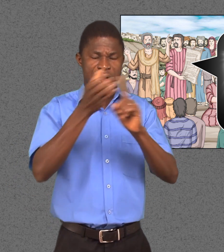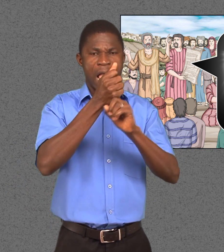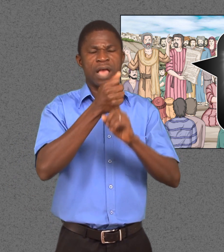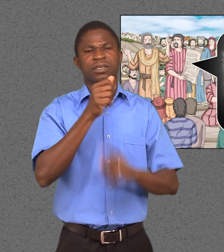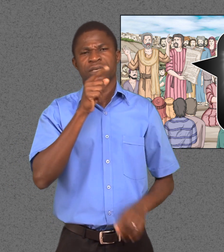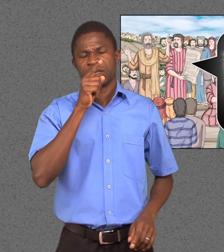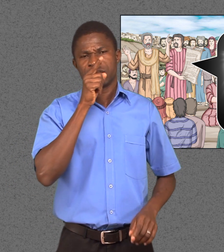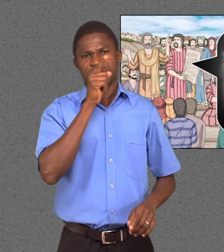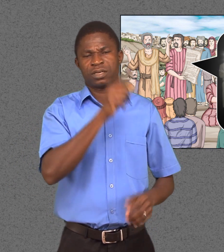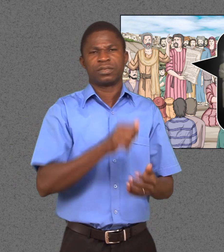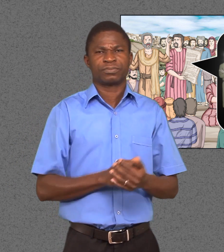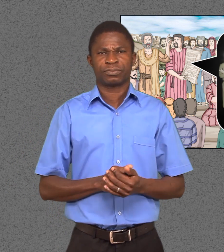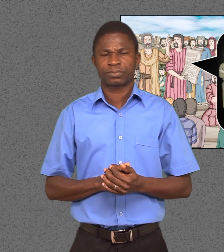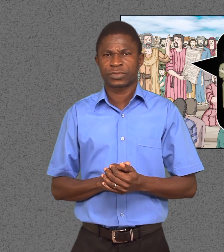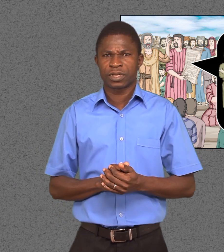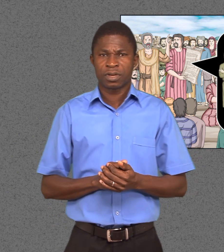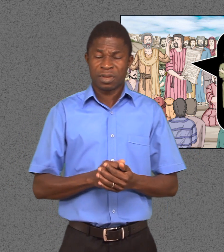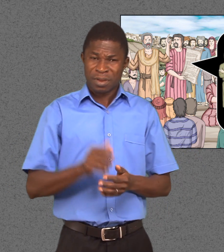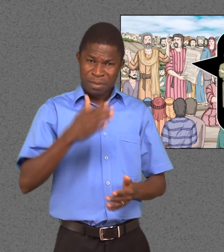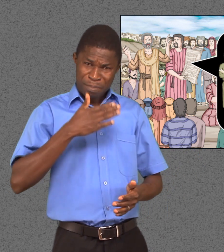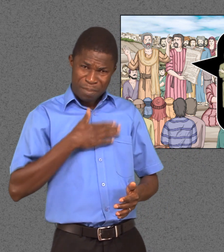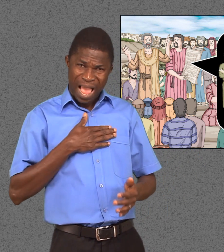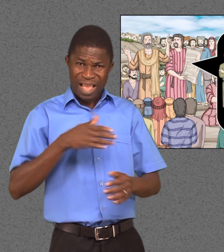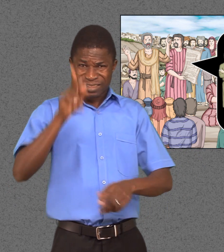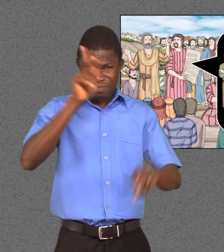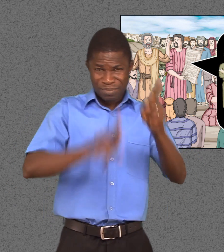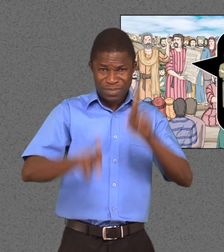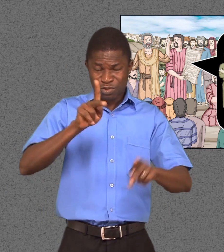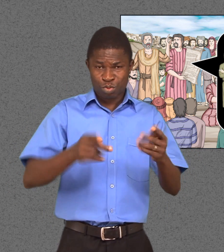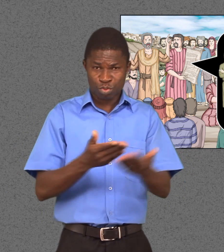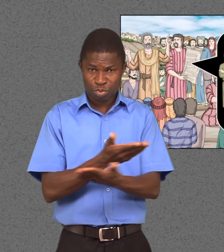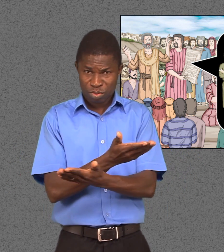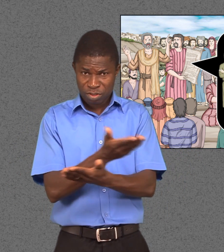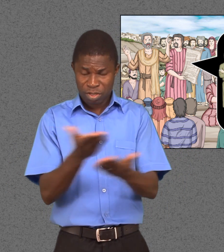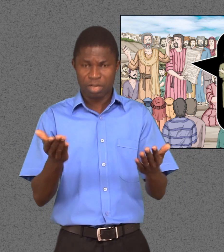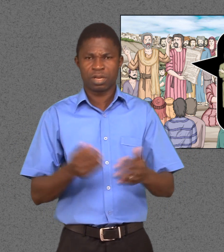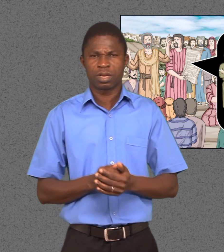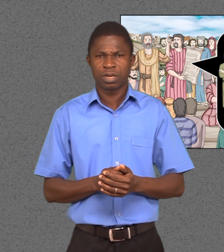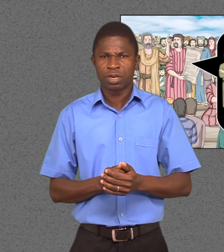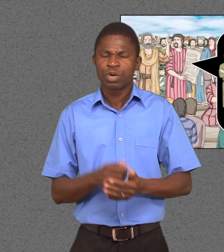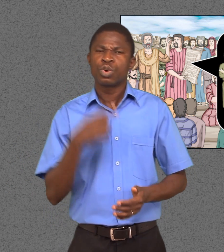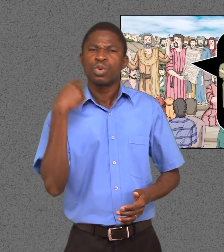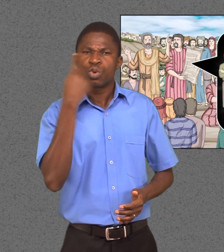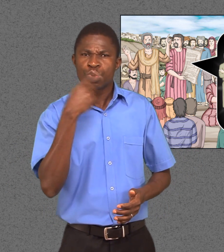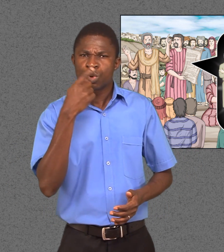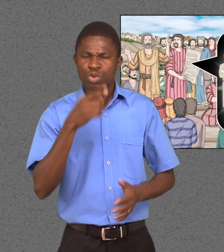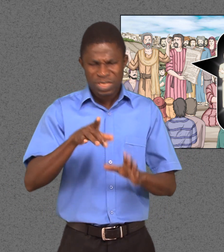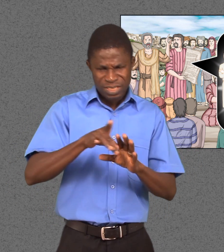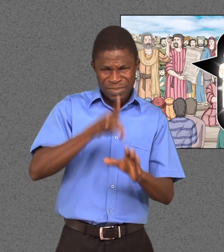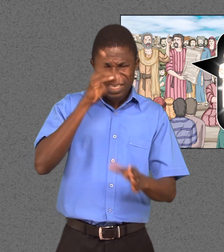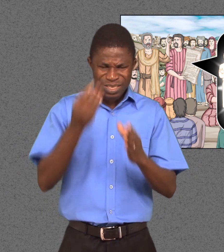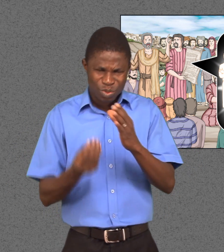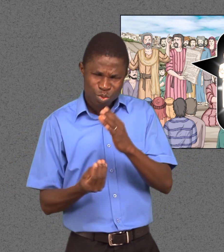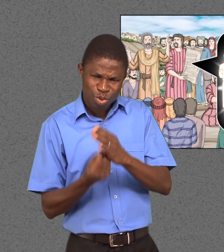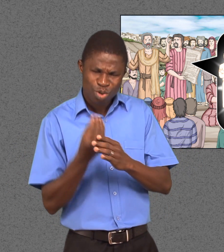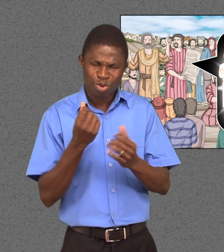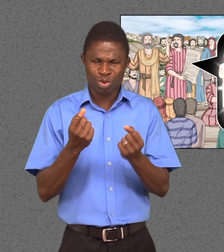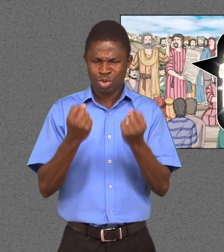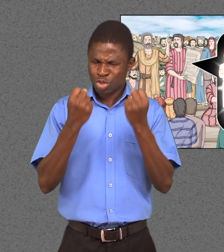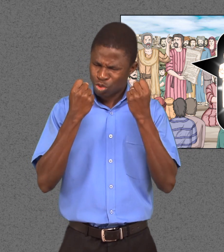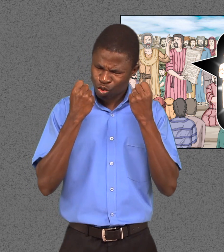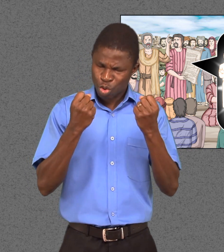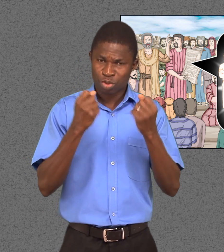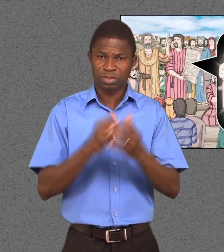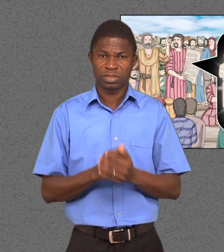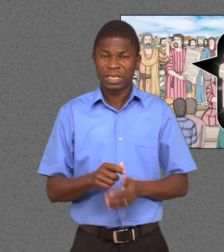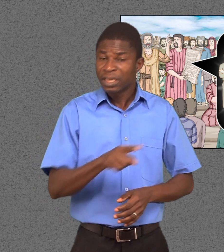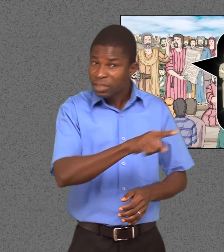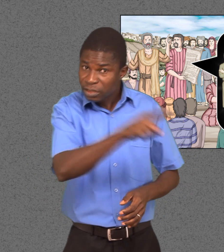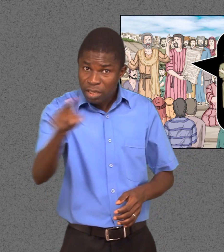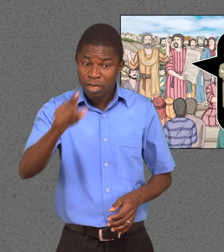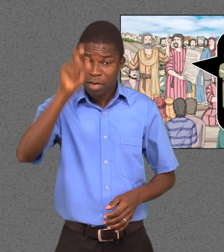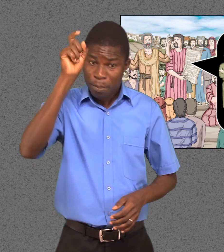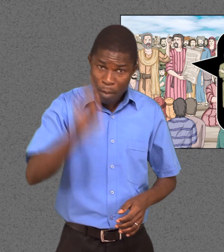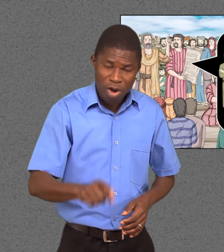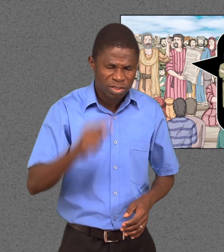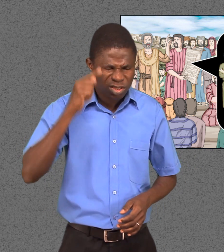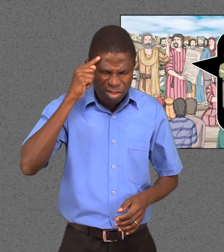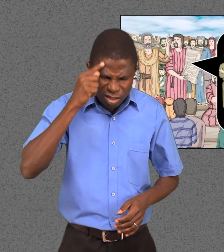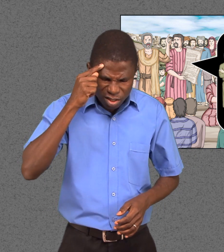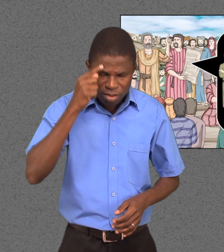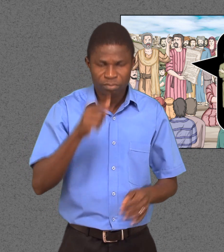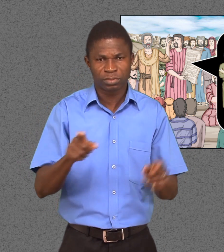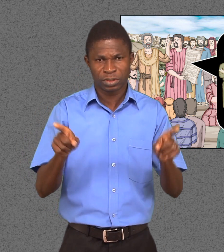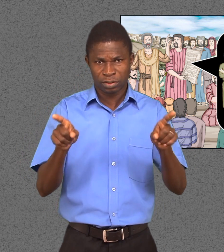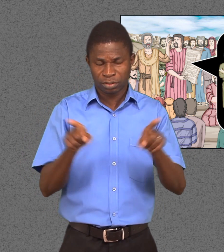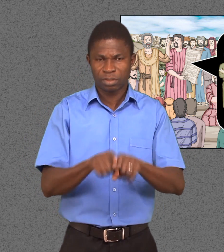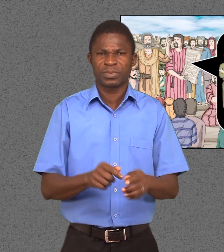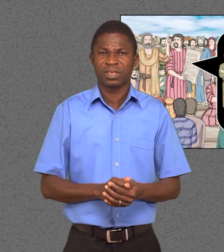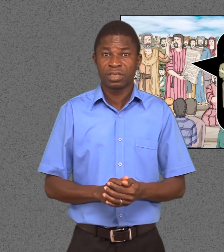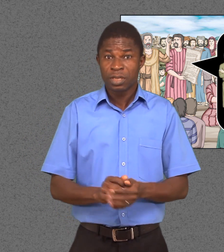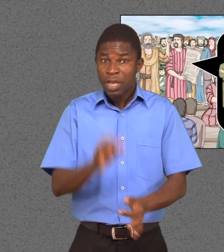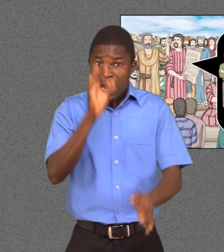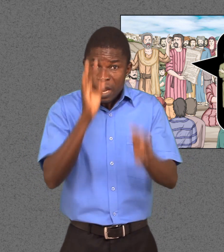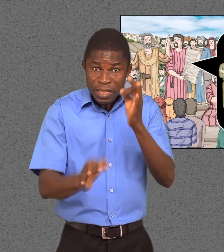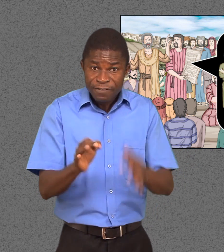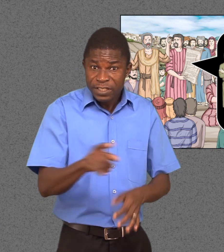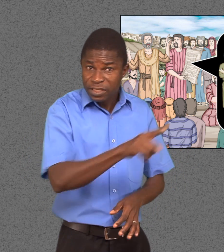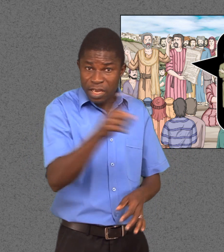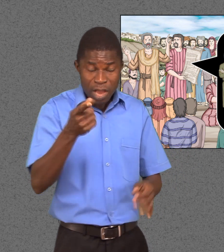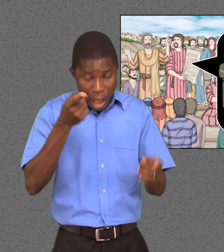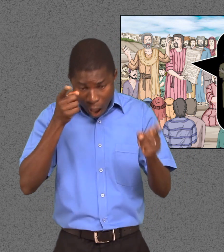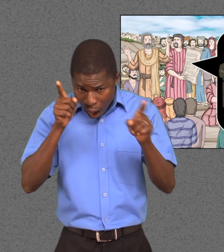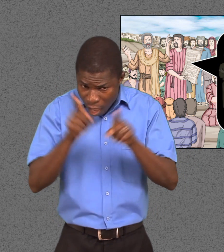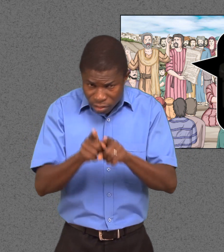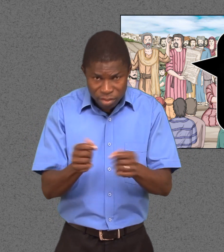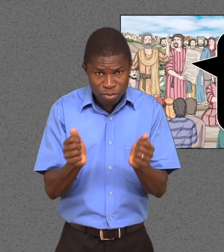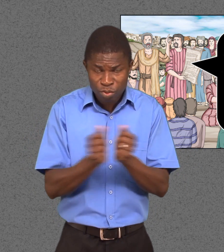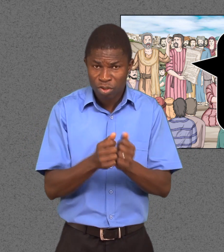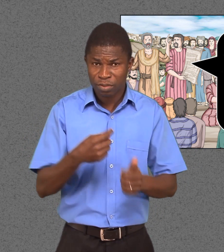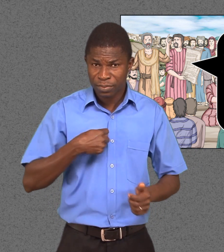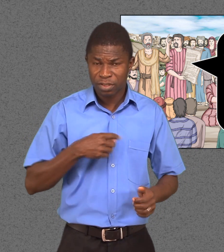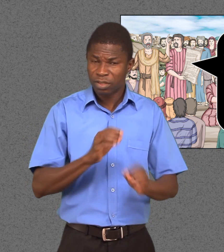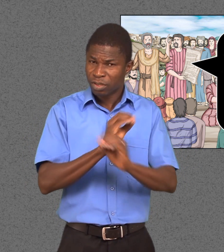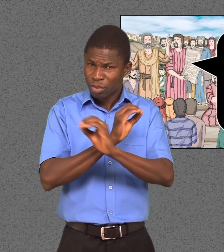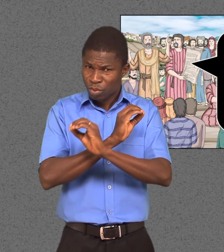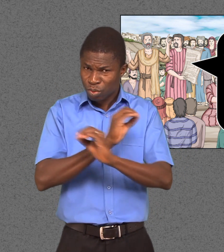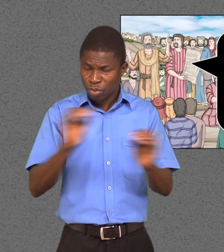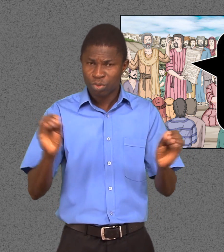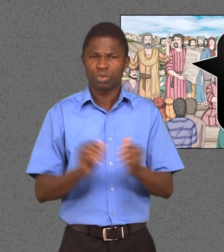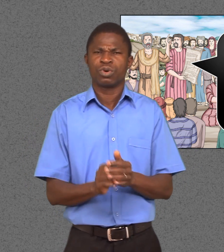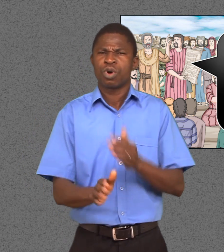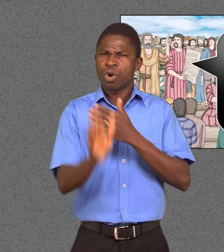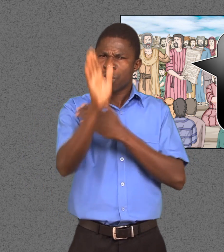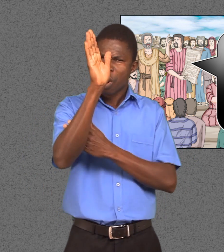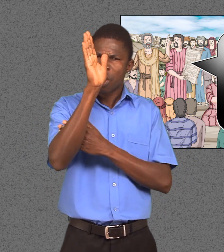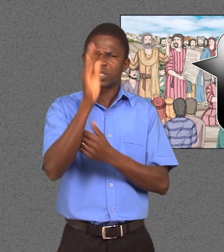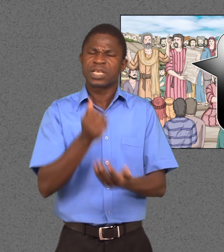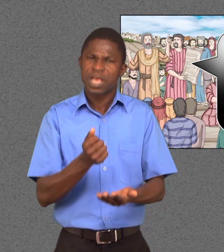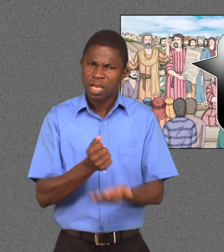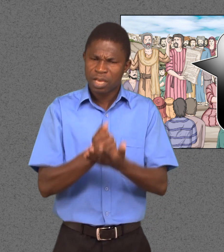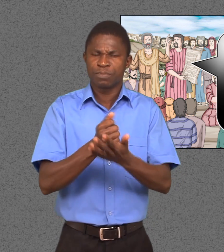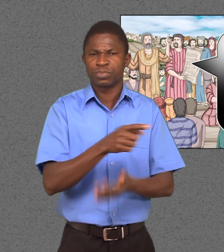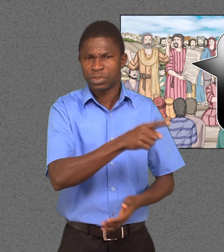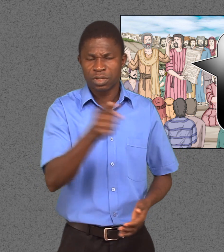All of us who are mature should embrace this point of view.